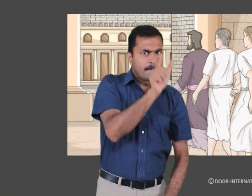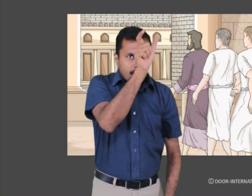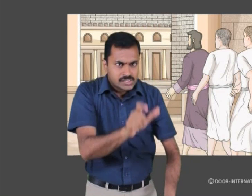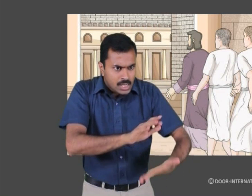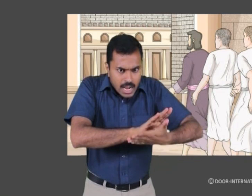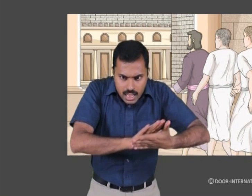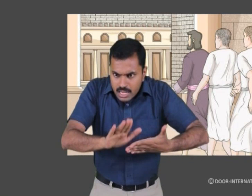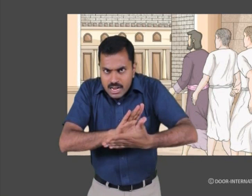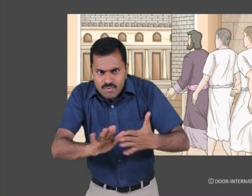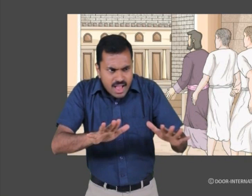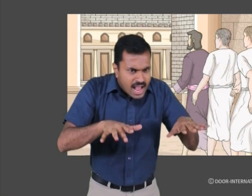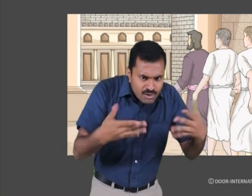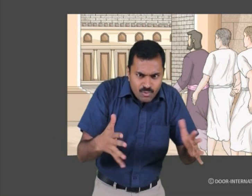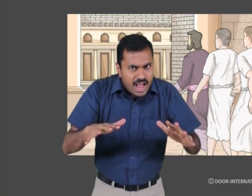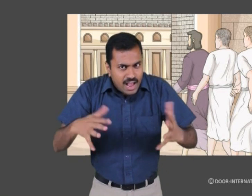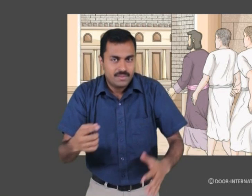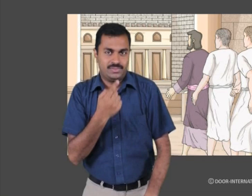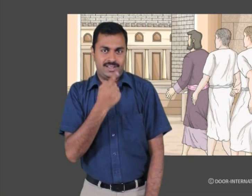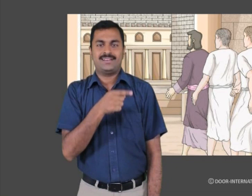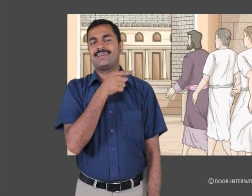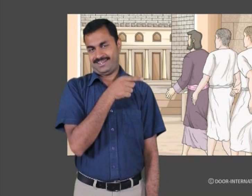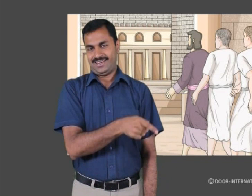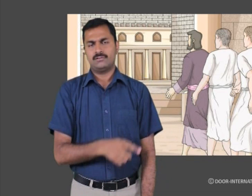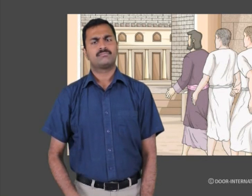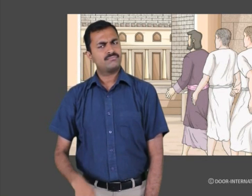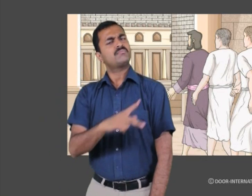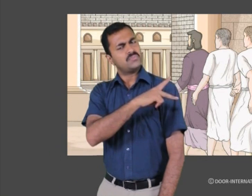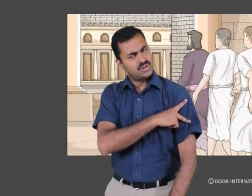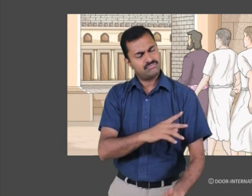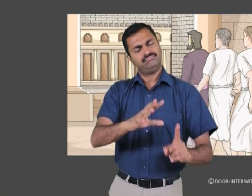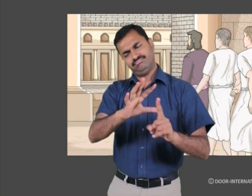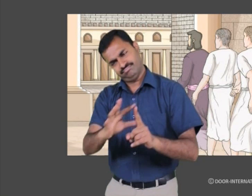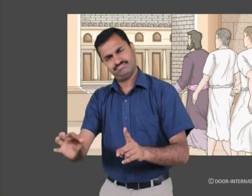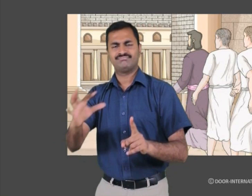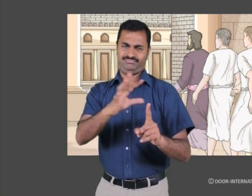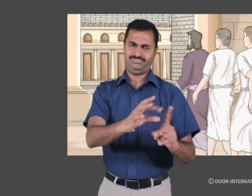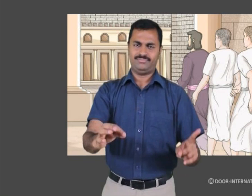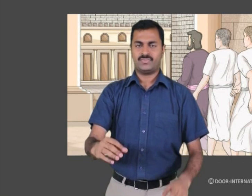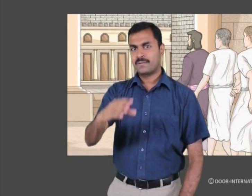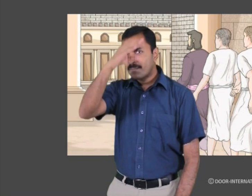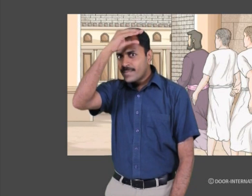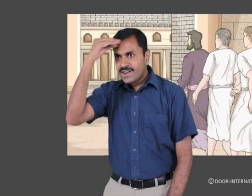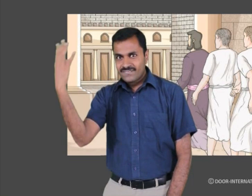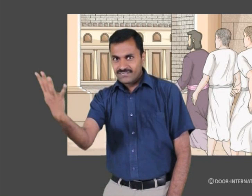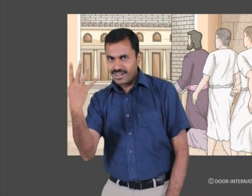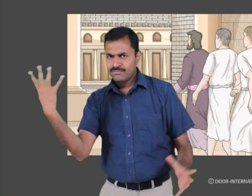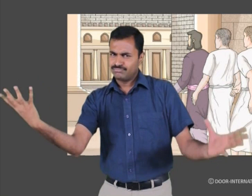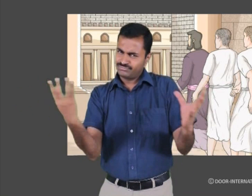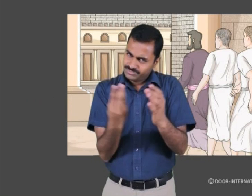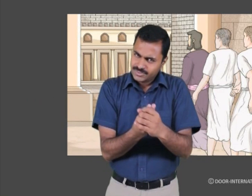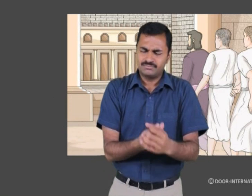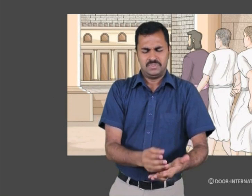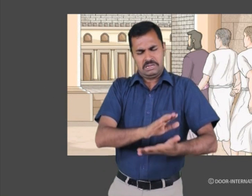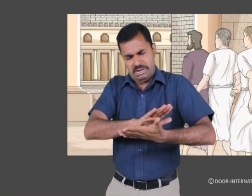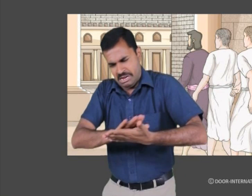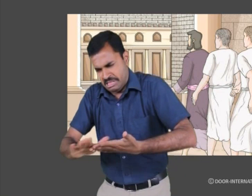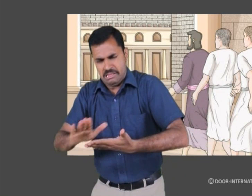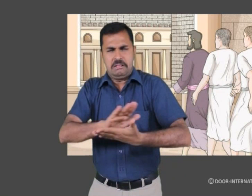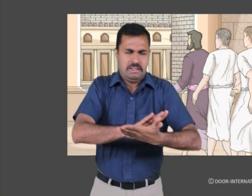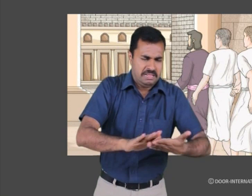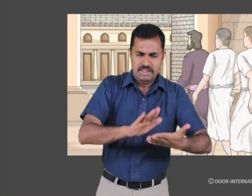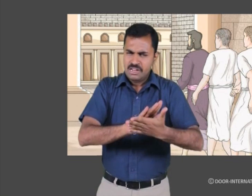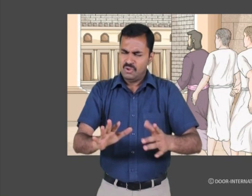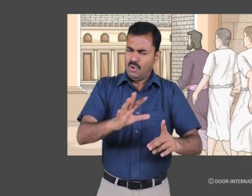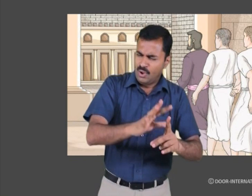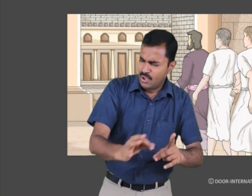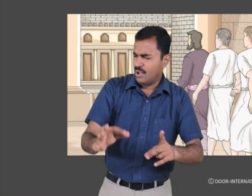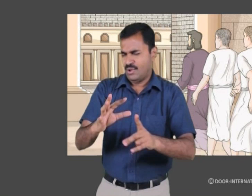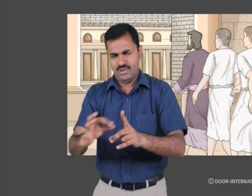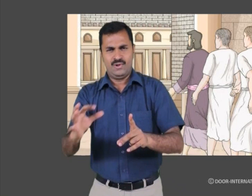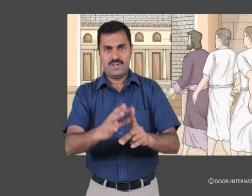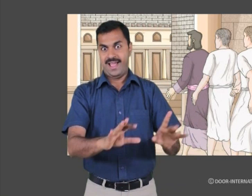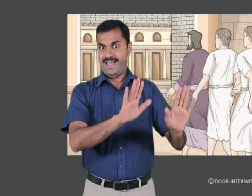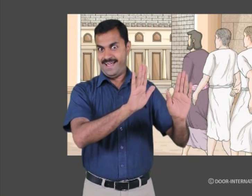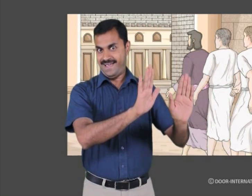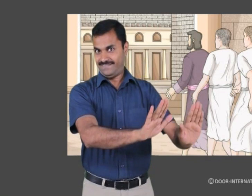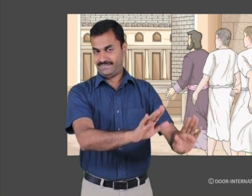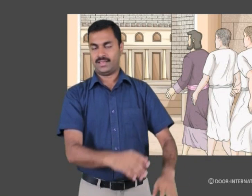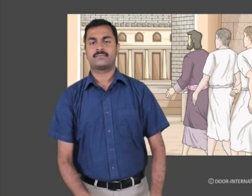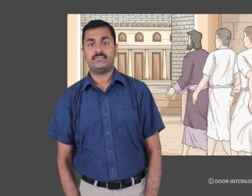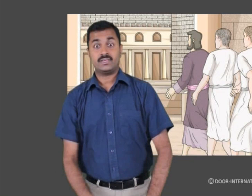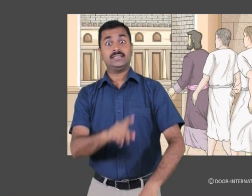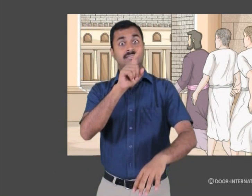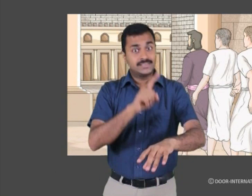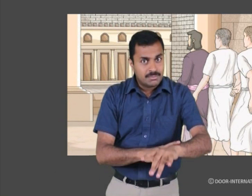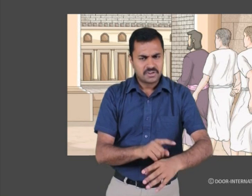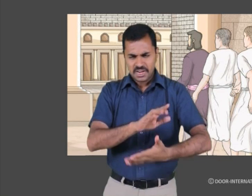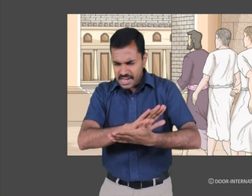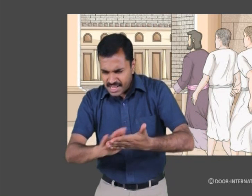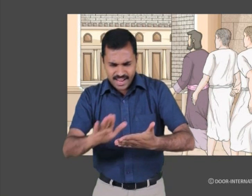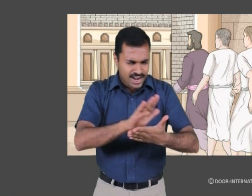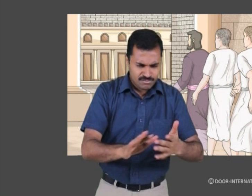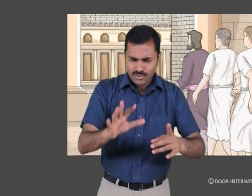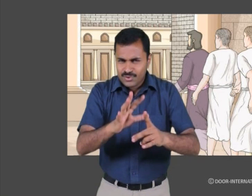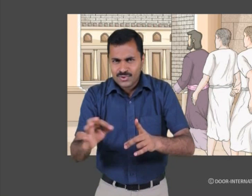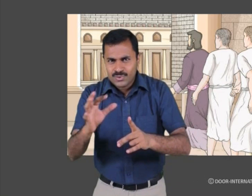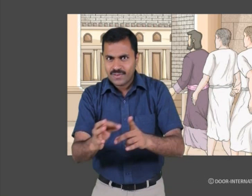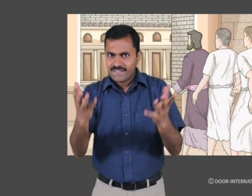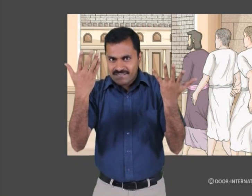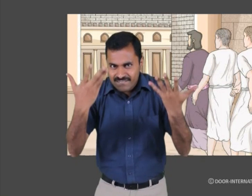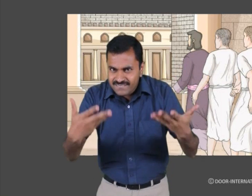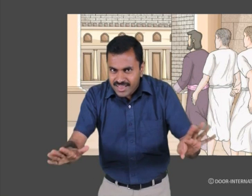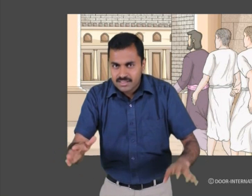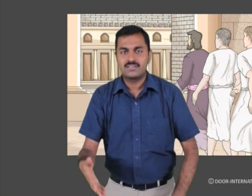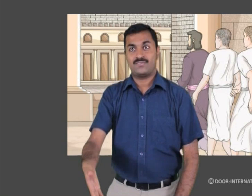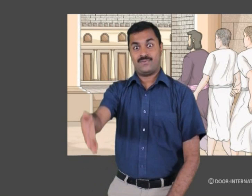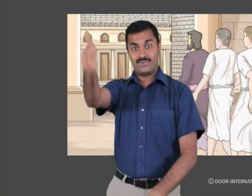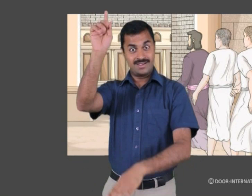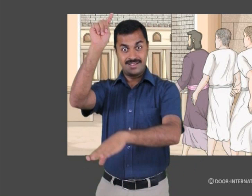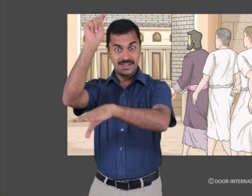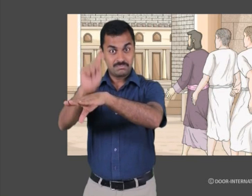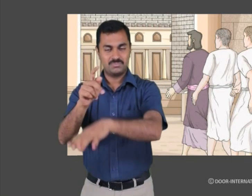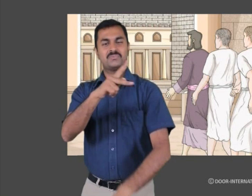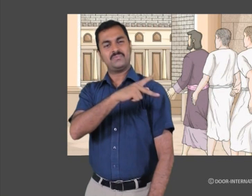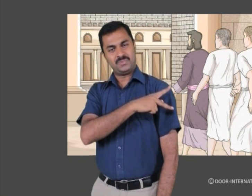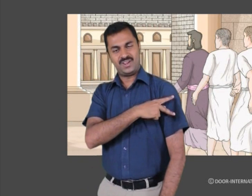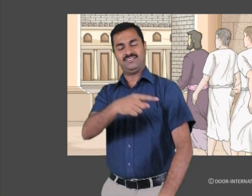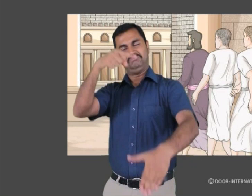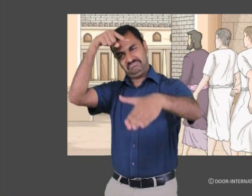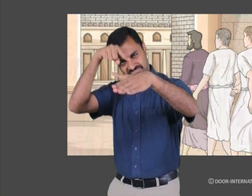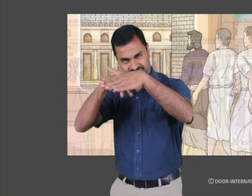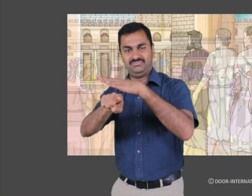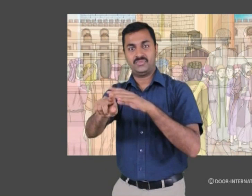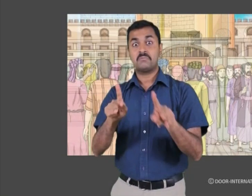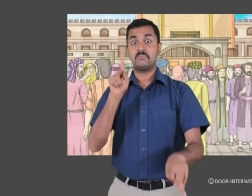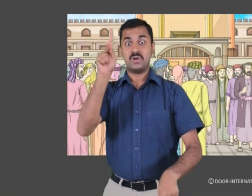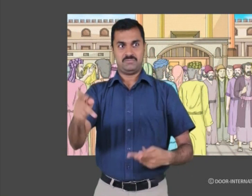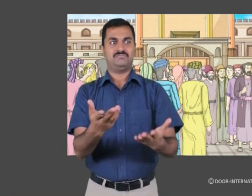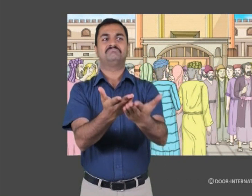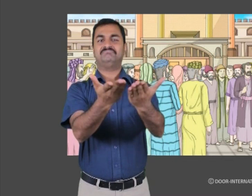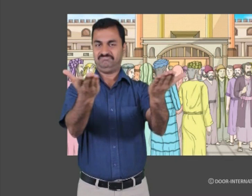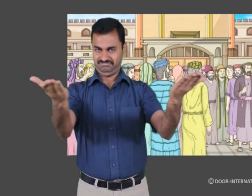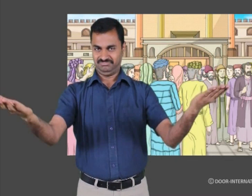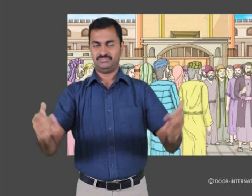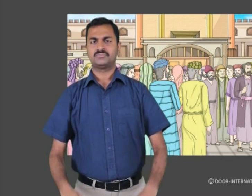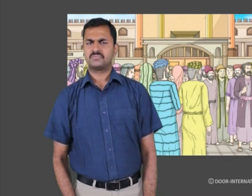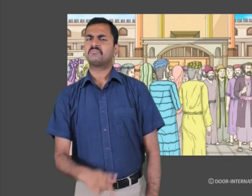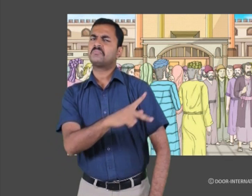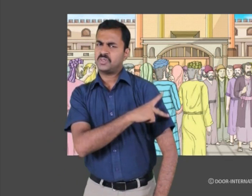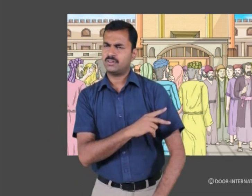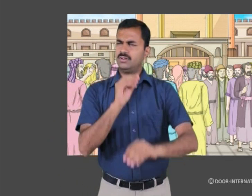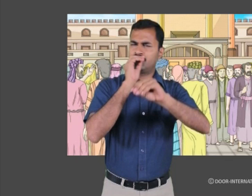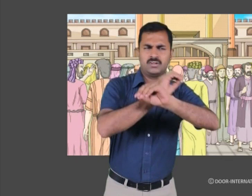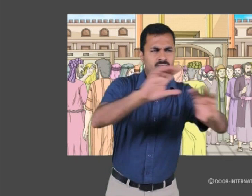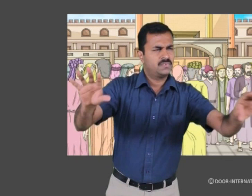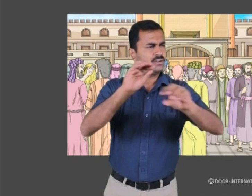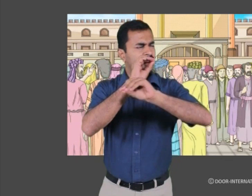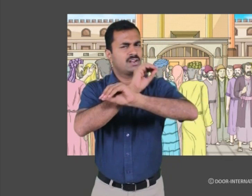Then everyone will know that there is no truth to these rumors about you, but that you also live in obedience to the law.